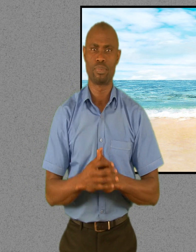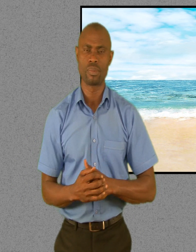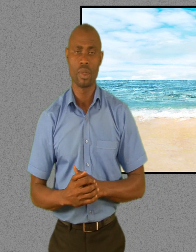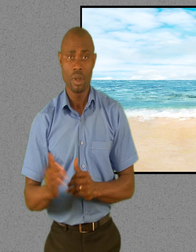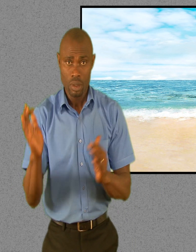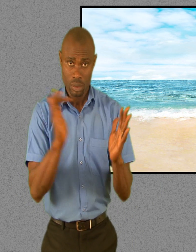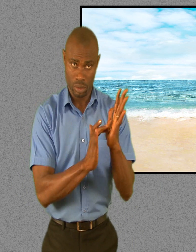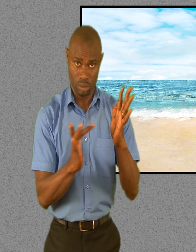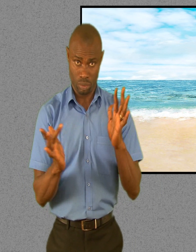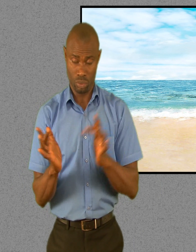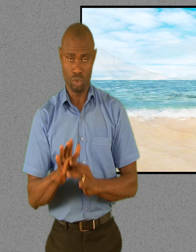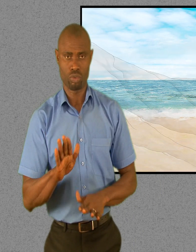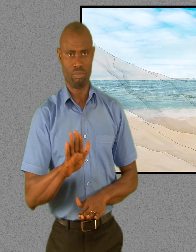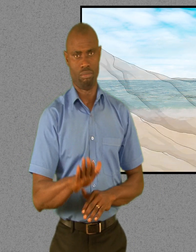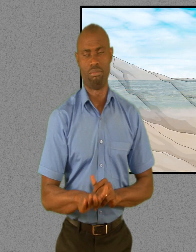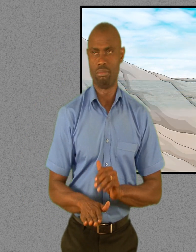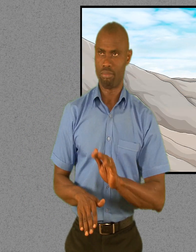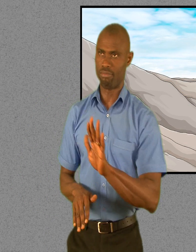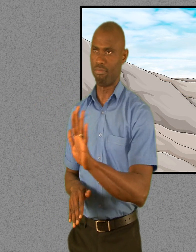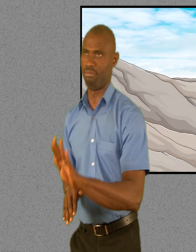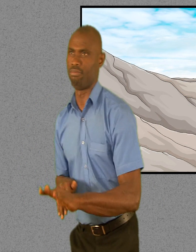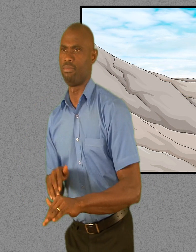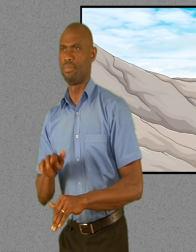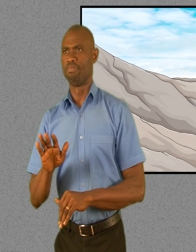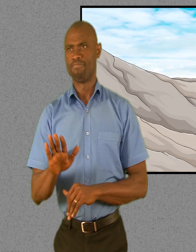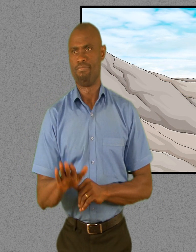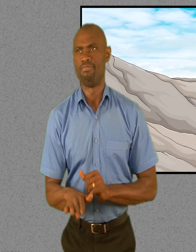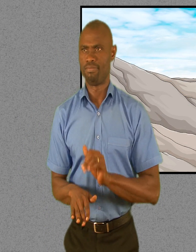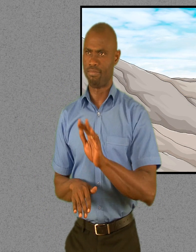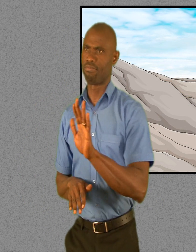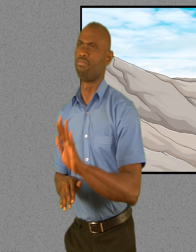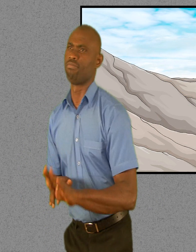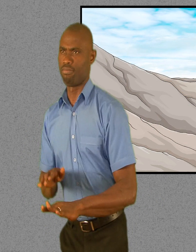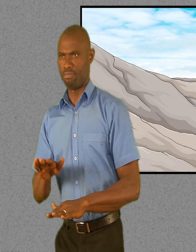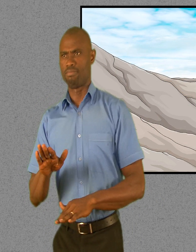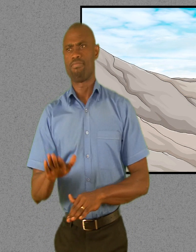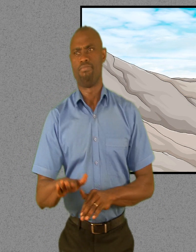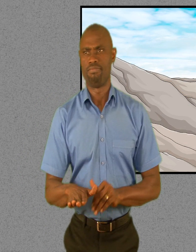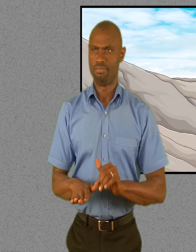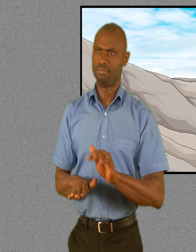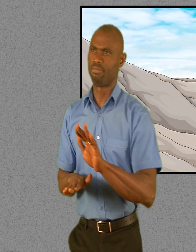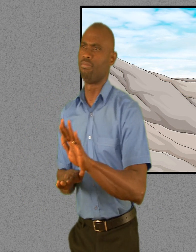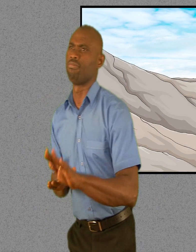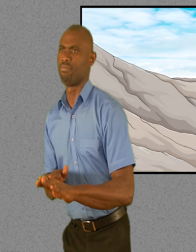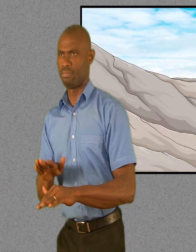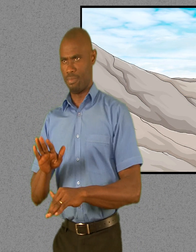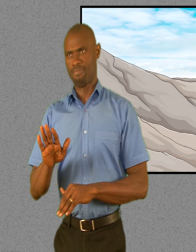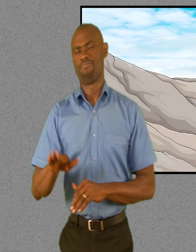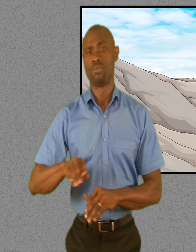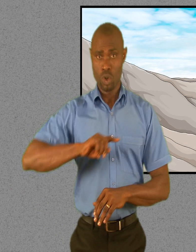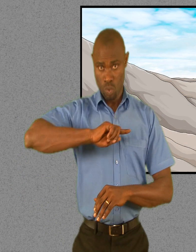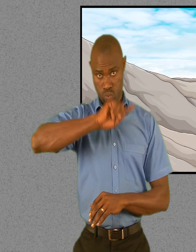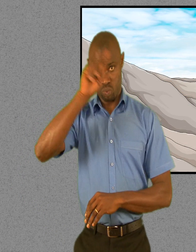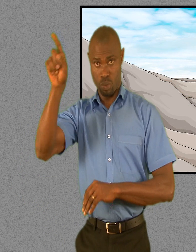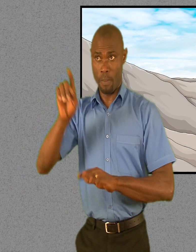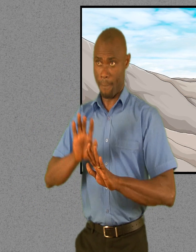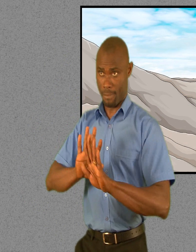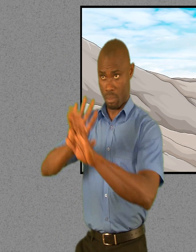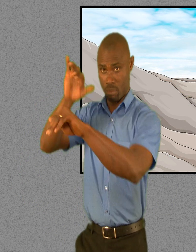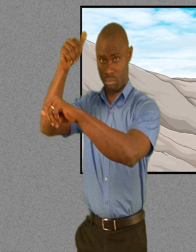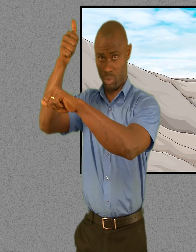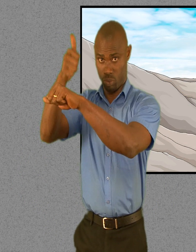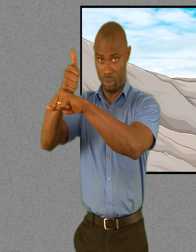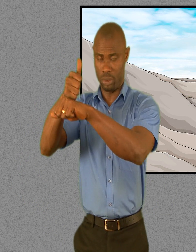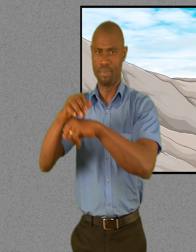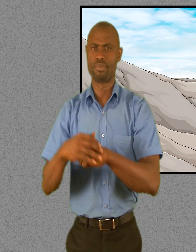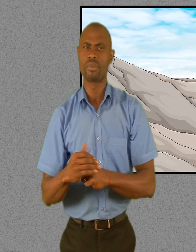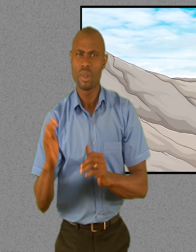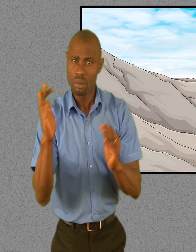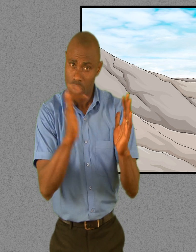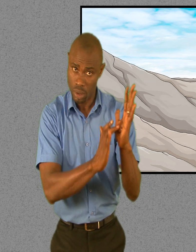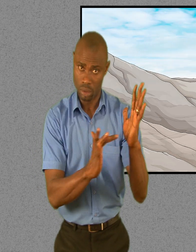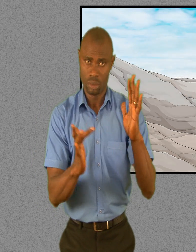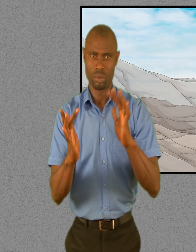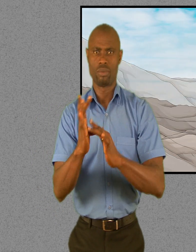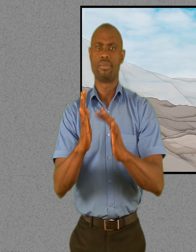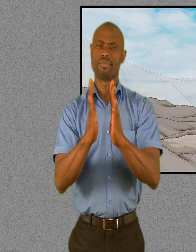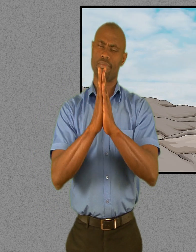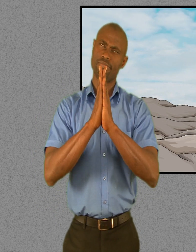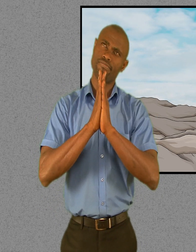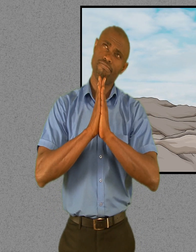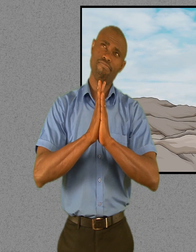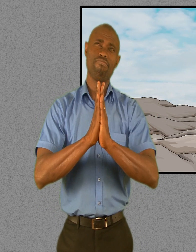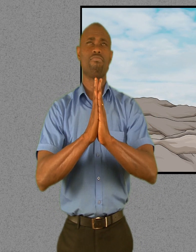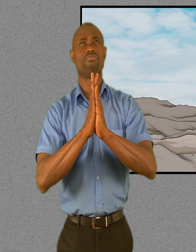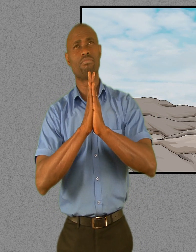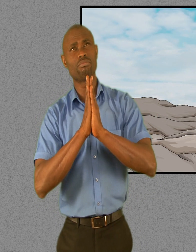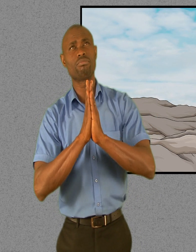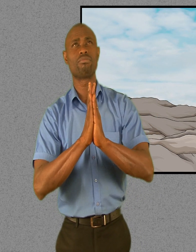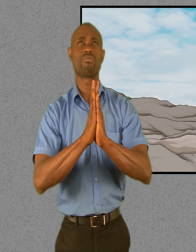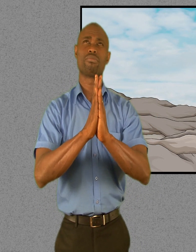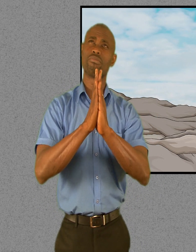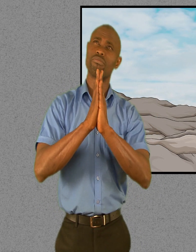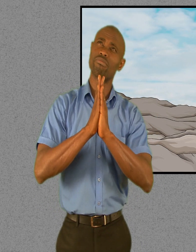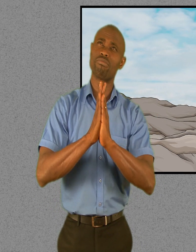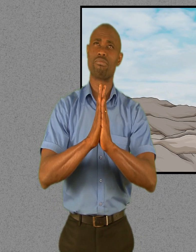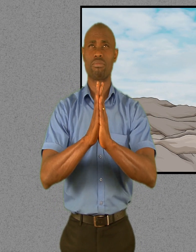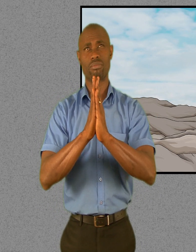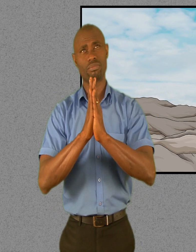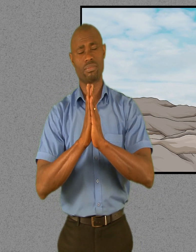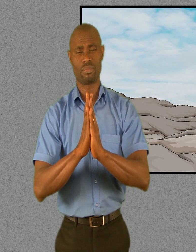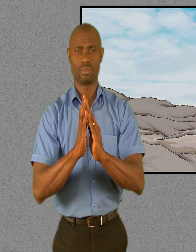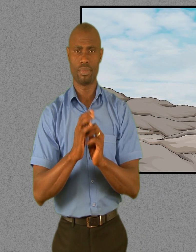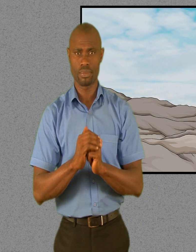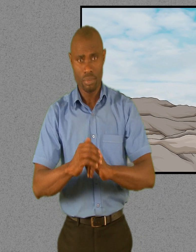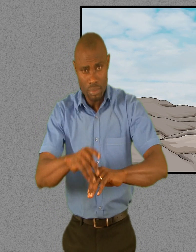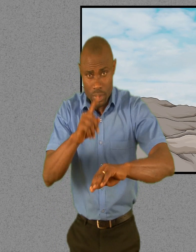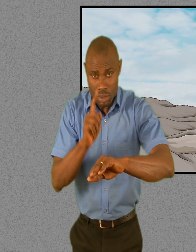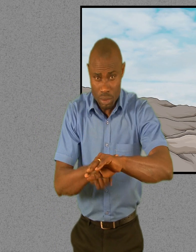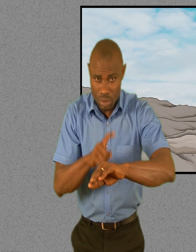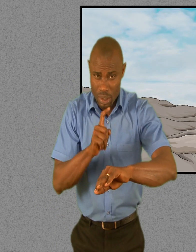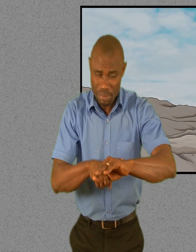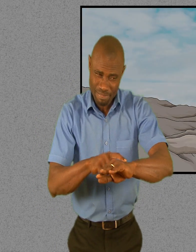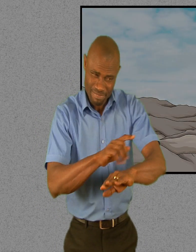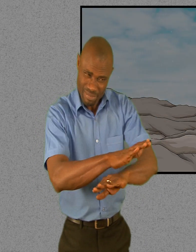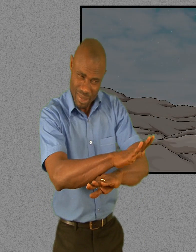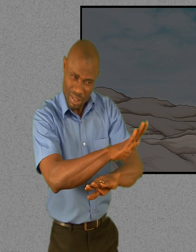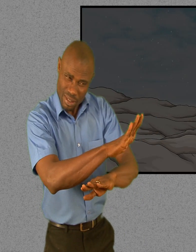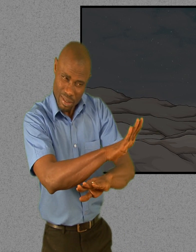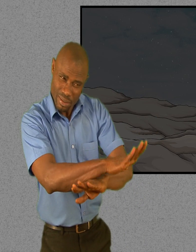After He had sent them away, He went up on the mountain by Himself to pray.